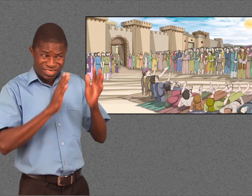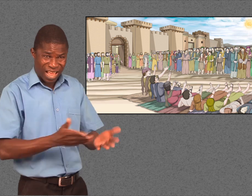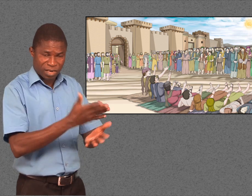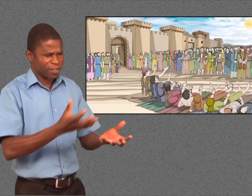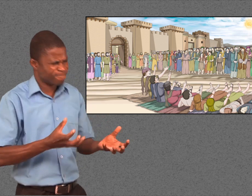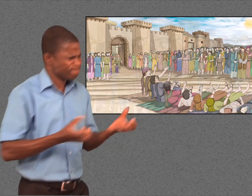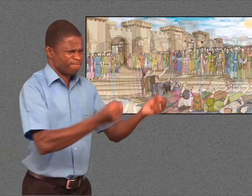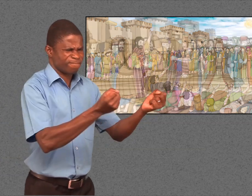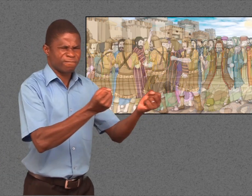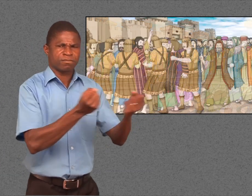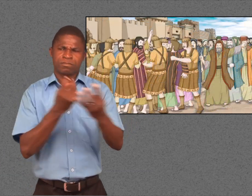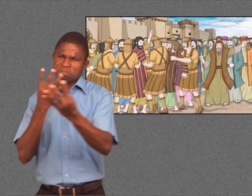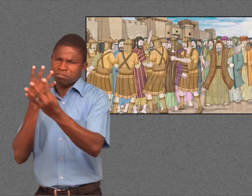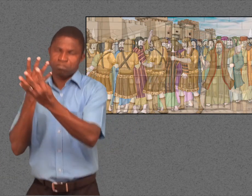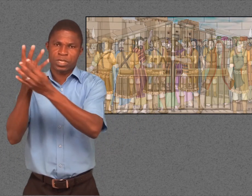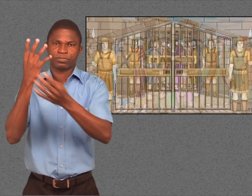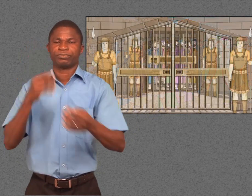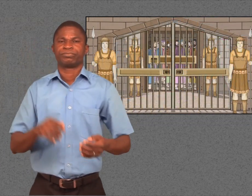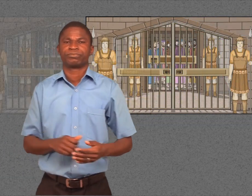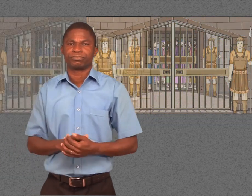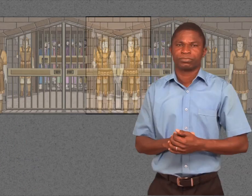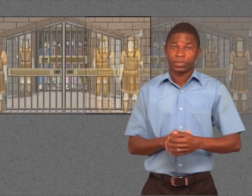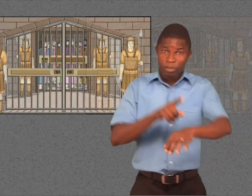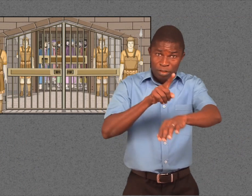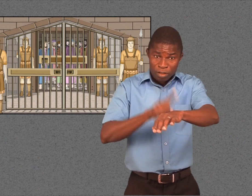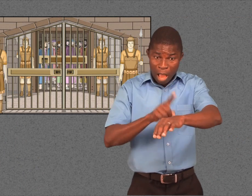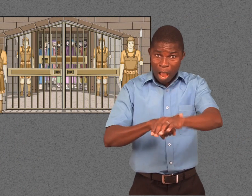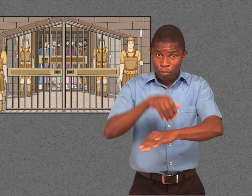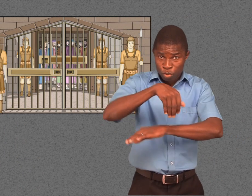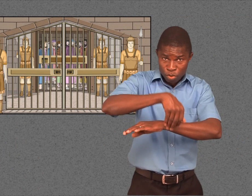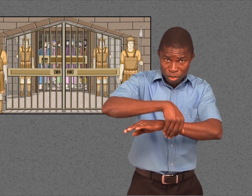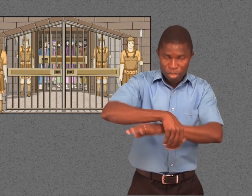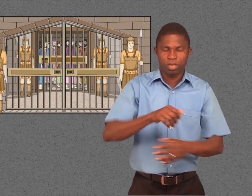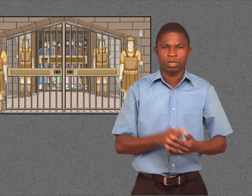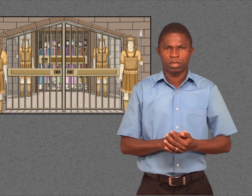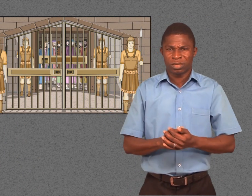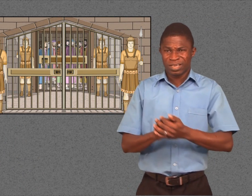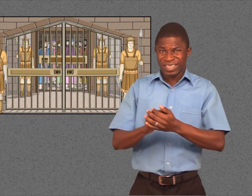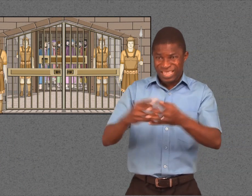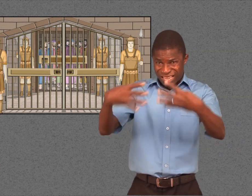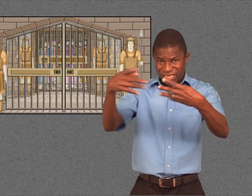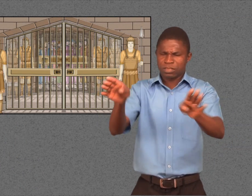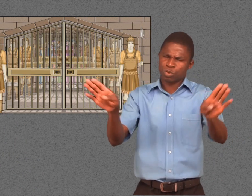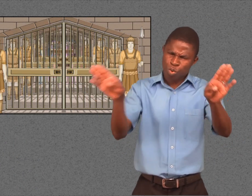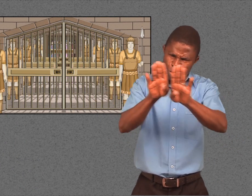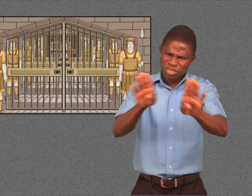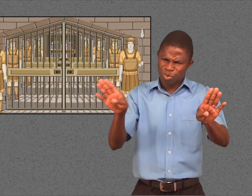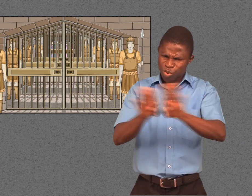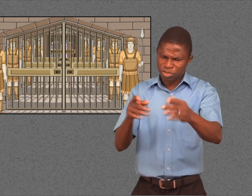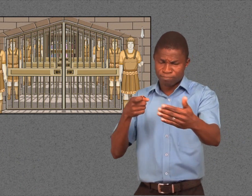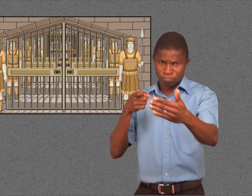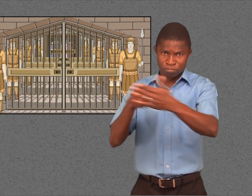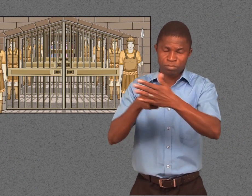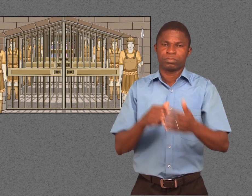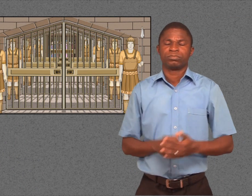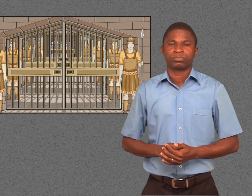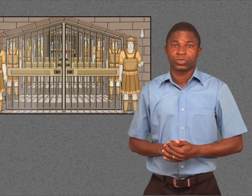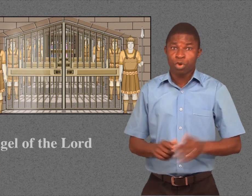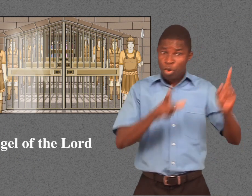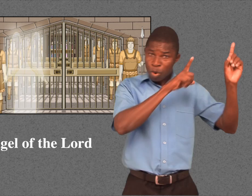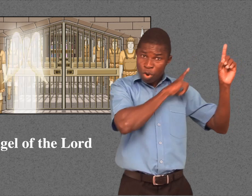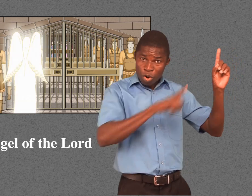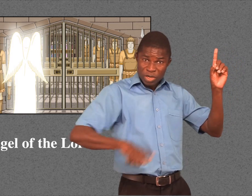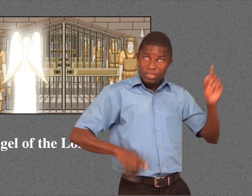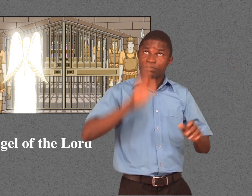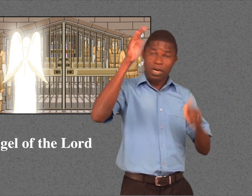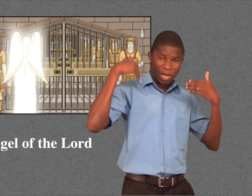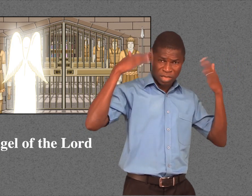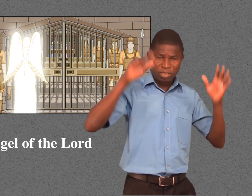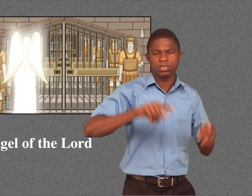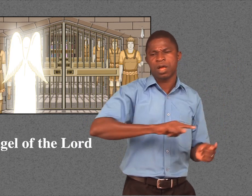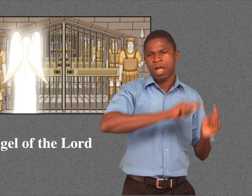They went out and arrested the apostles and put them in the public jail.